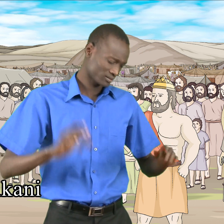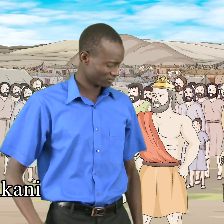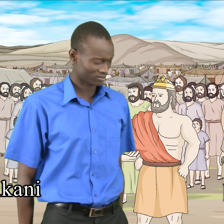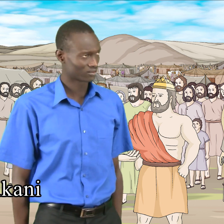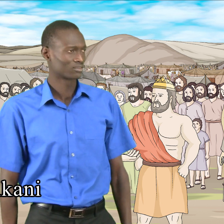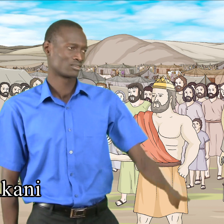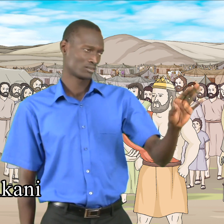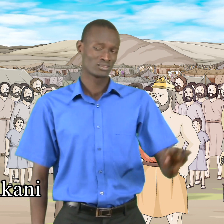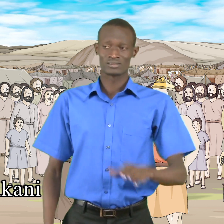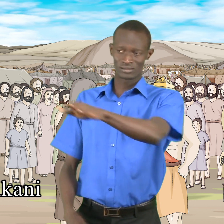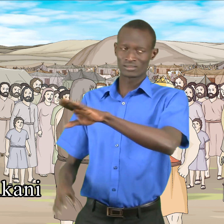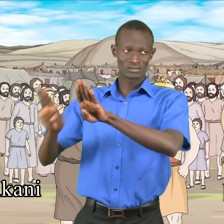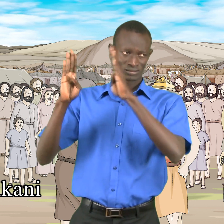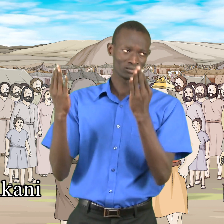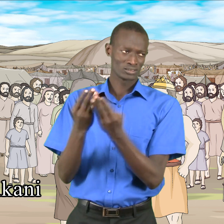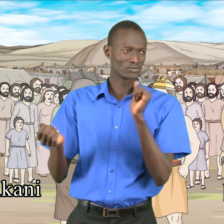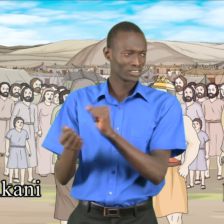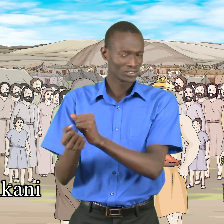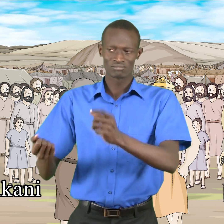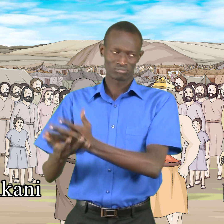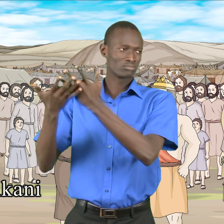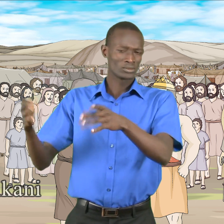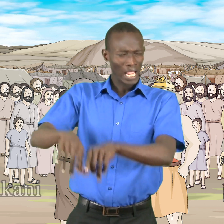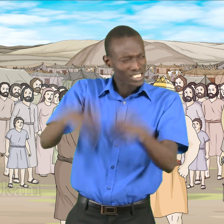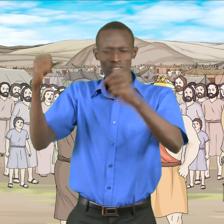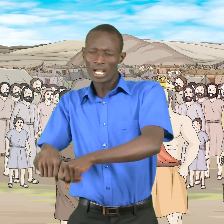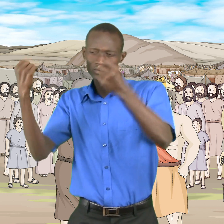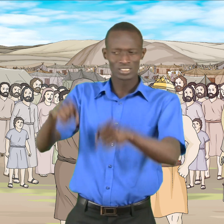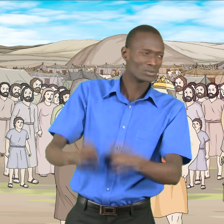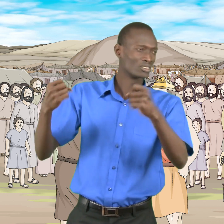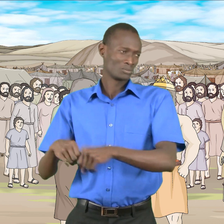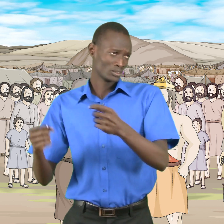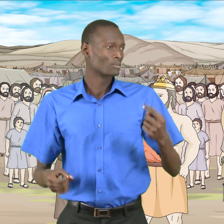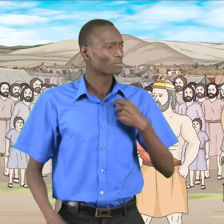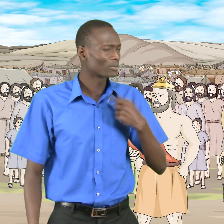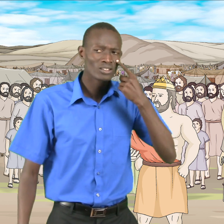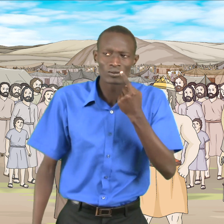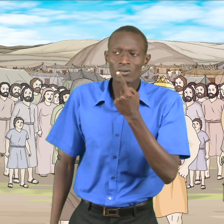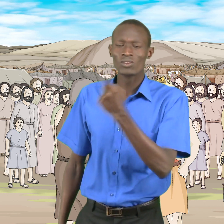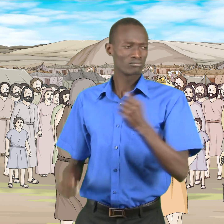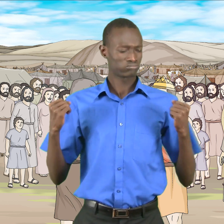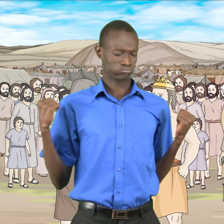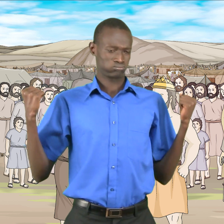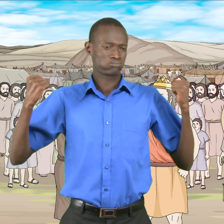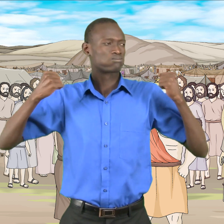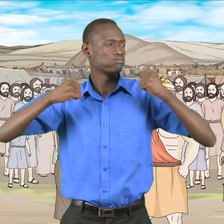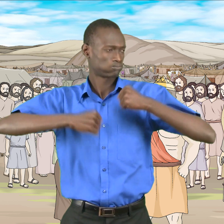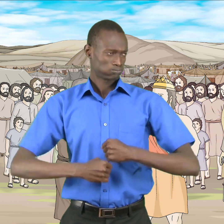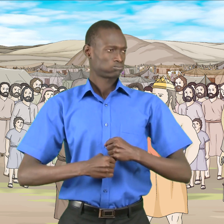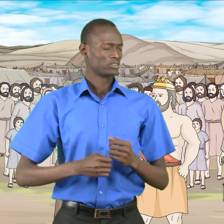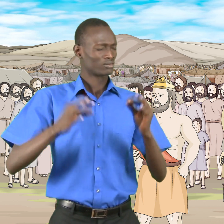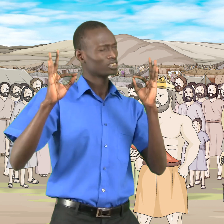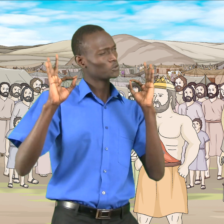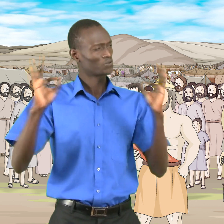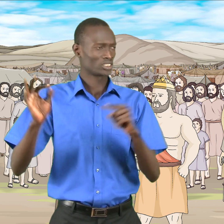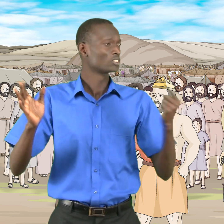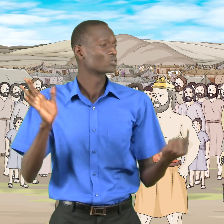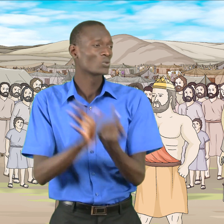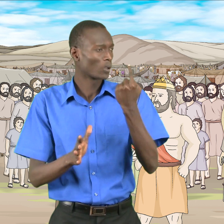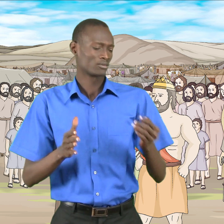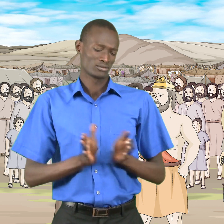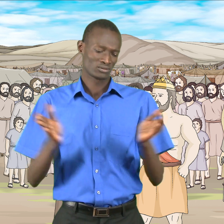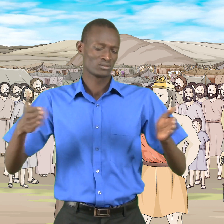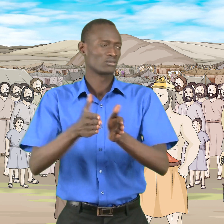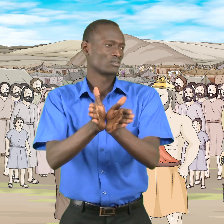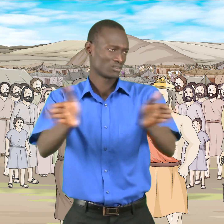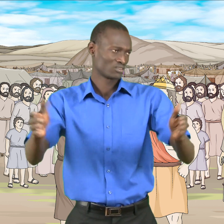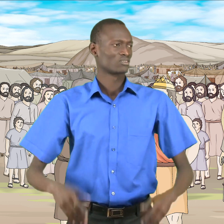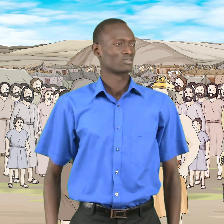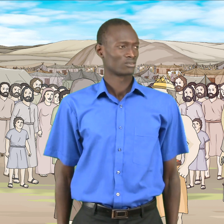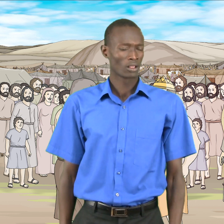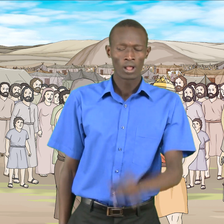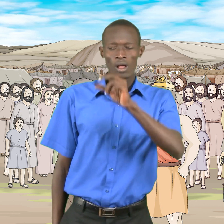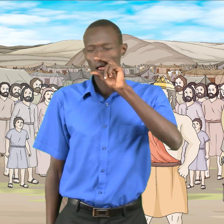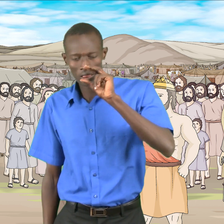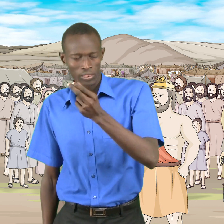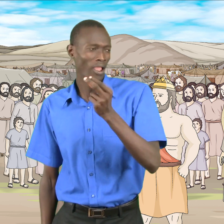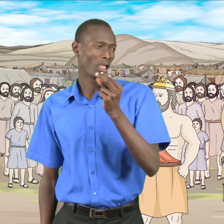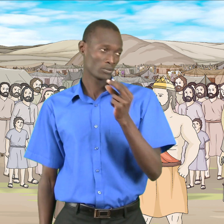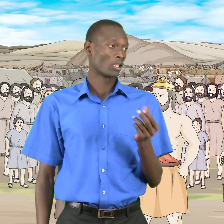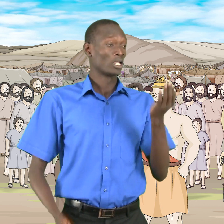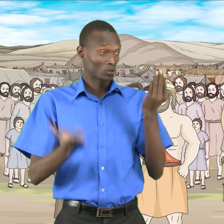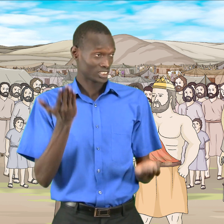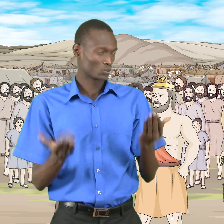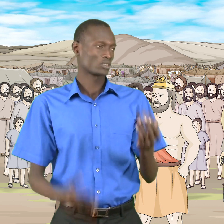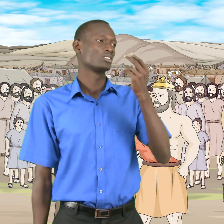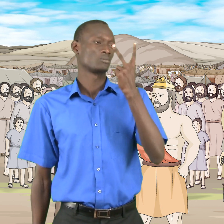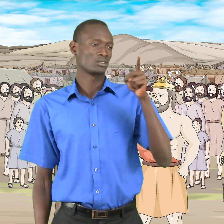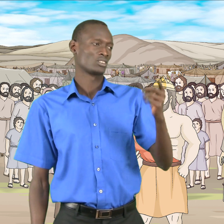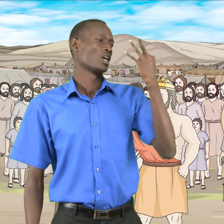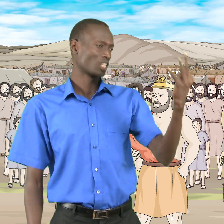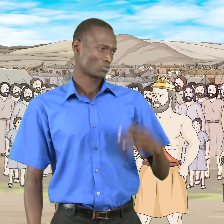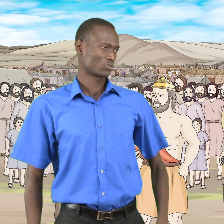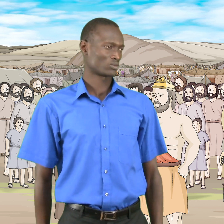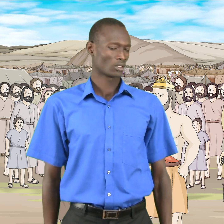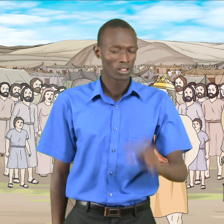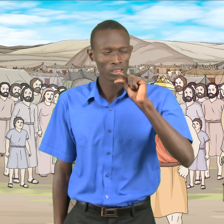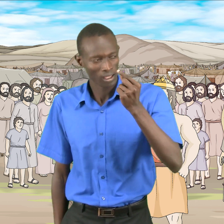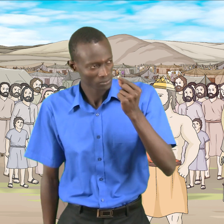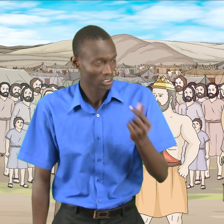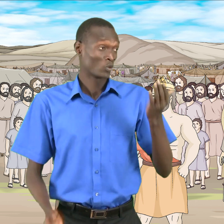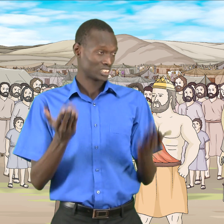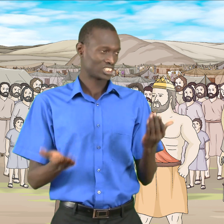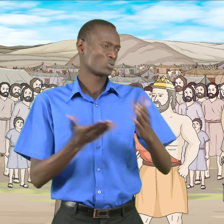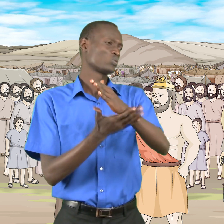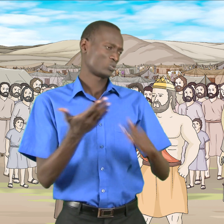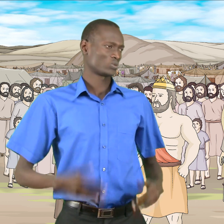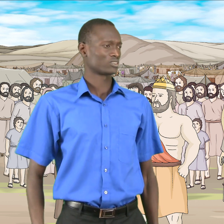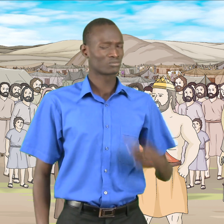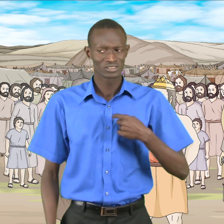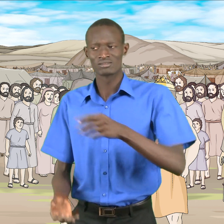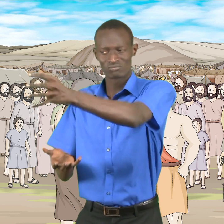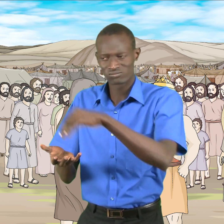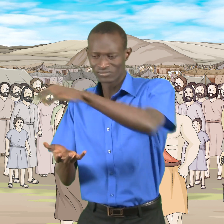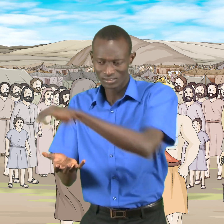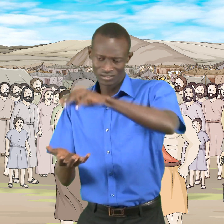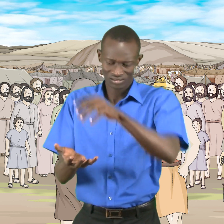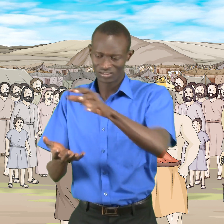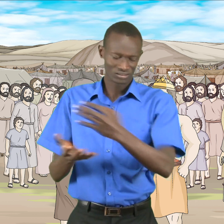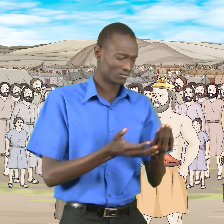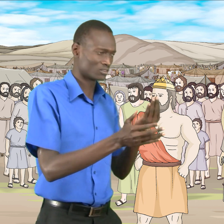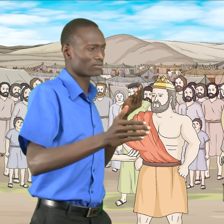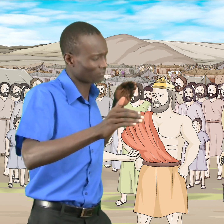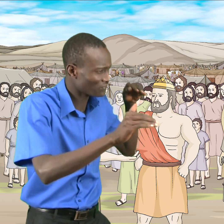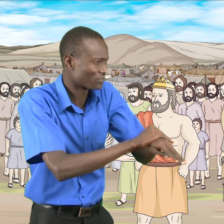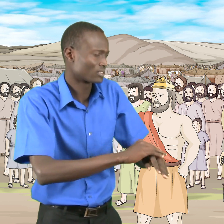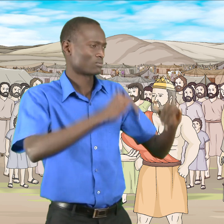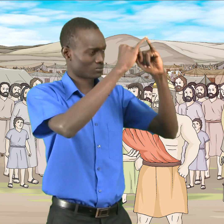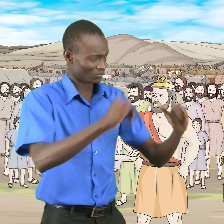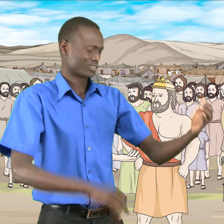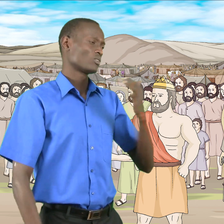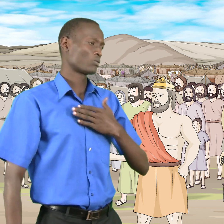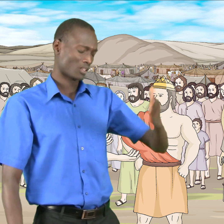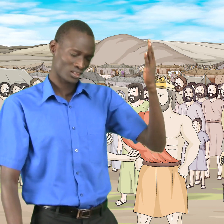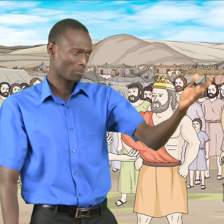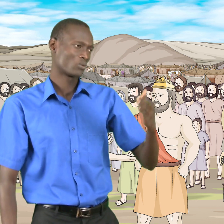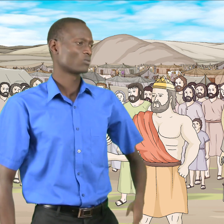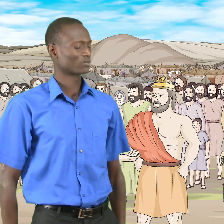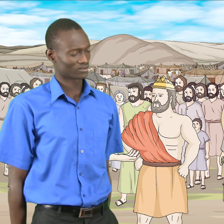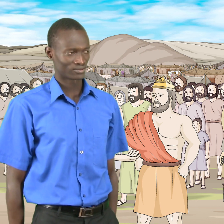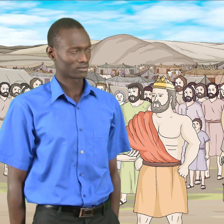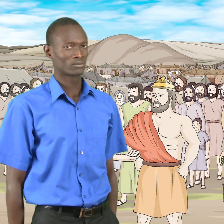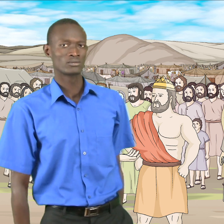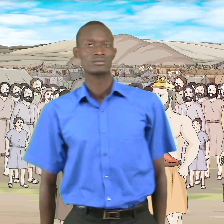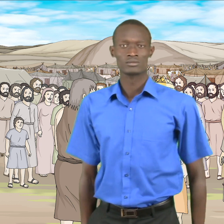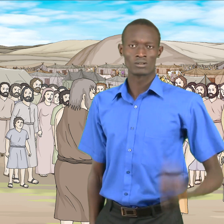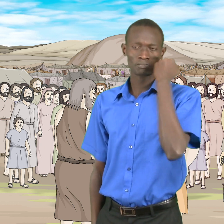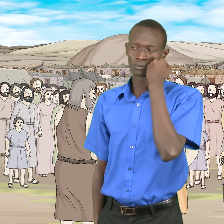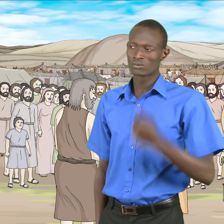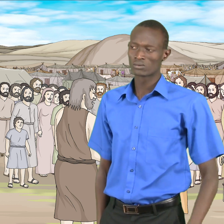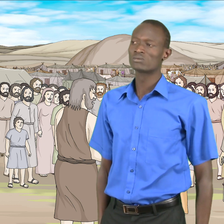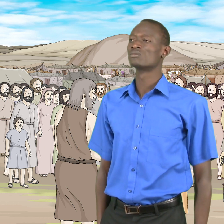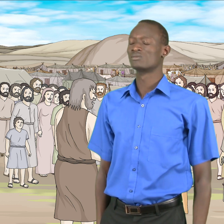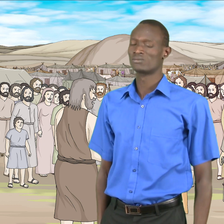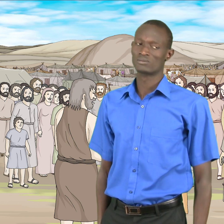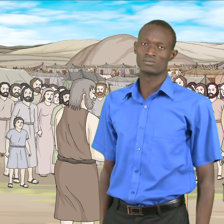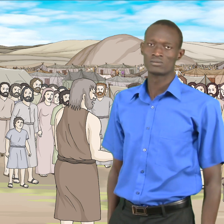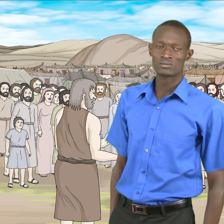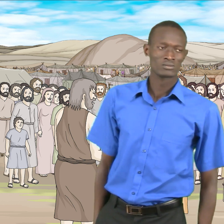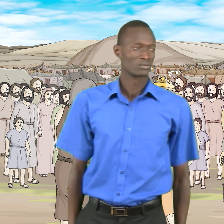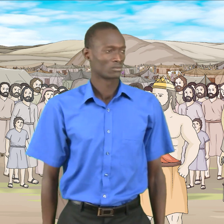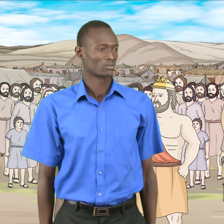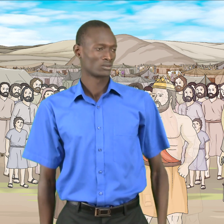This is what I did: When I saw among the spoils a beautiful cloak from Shinar, two hundred shekels of silver, and a bar of gold weighing fifty shekels, I coveted them and took them.